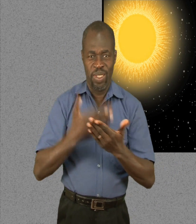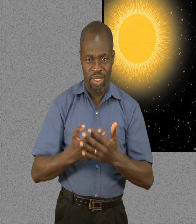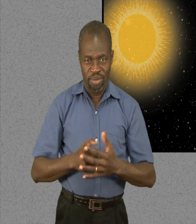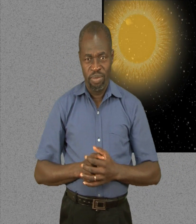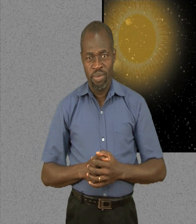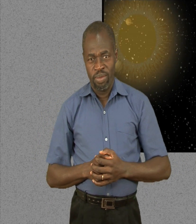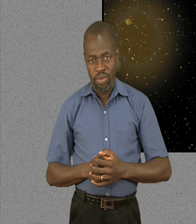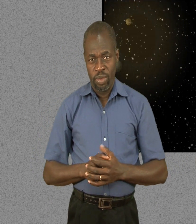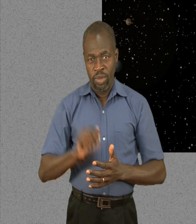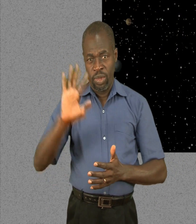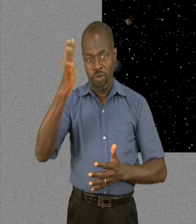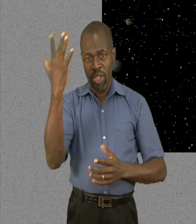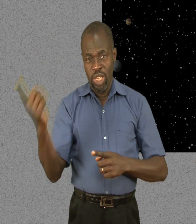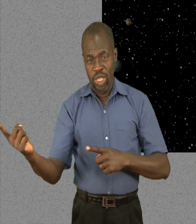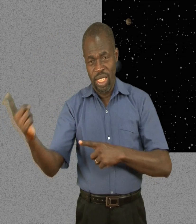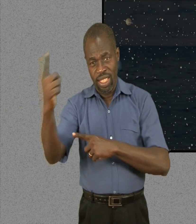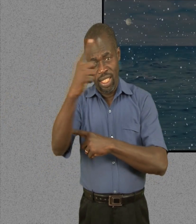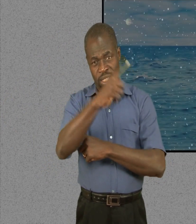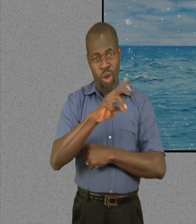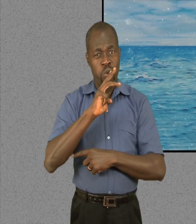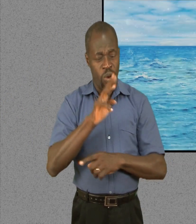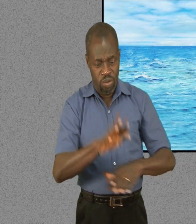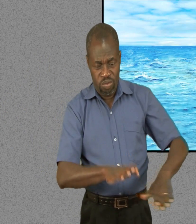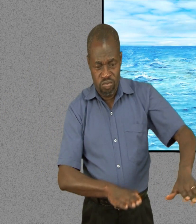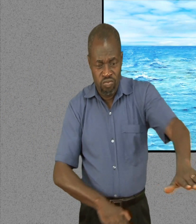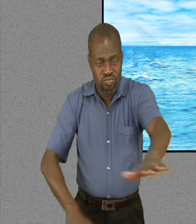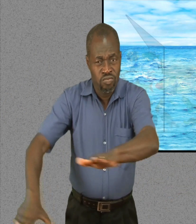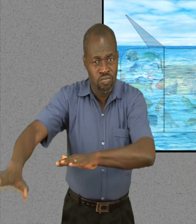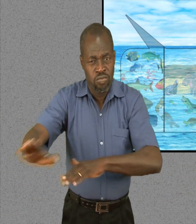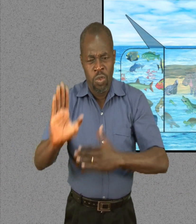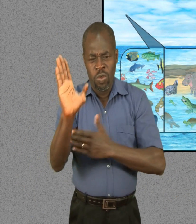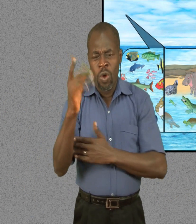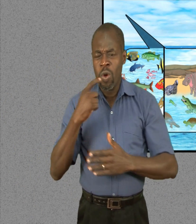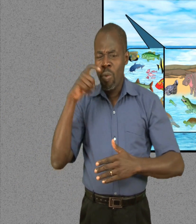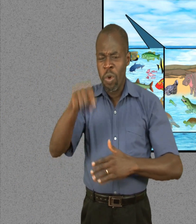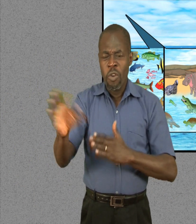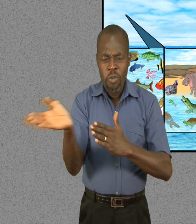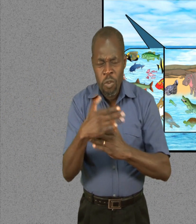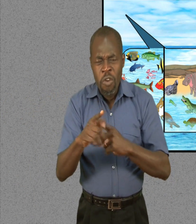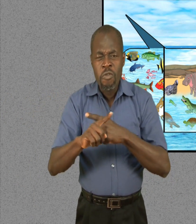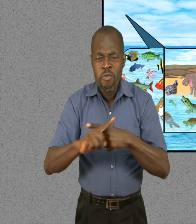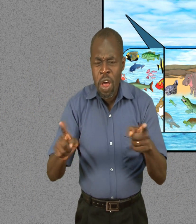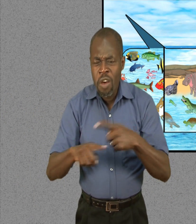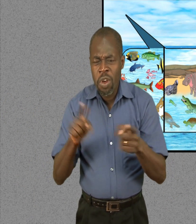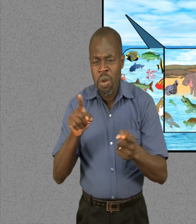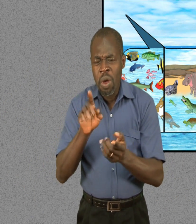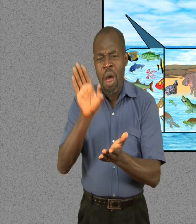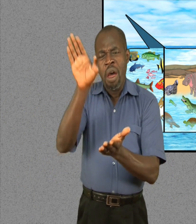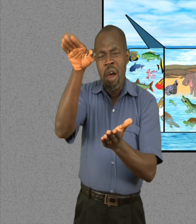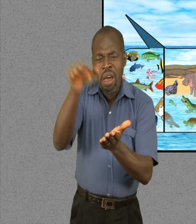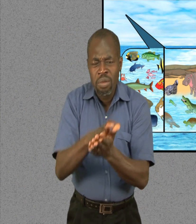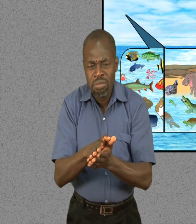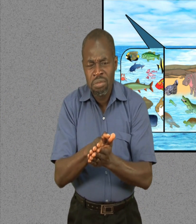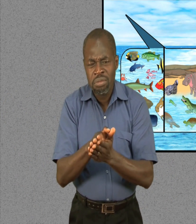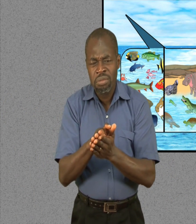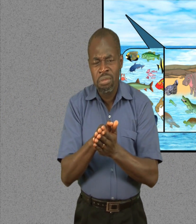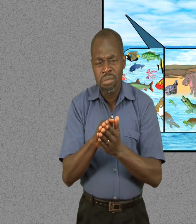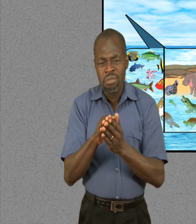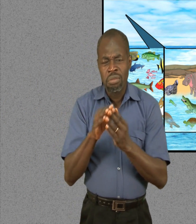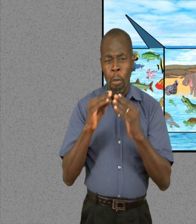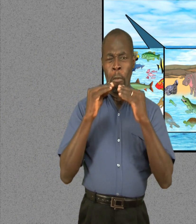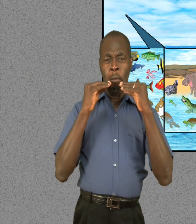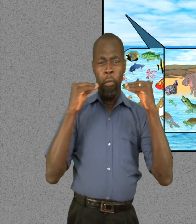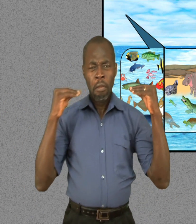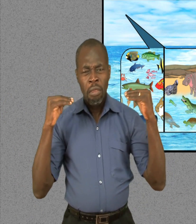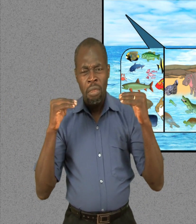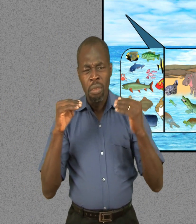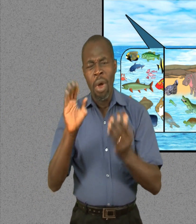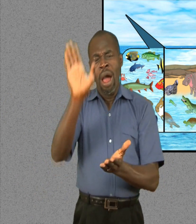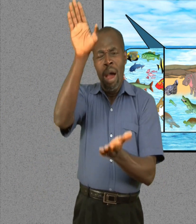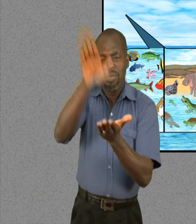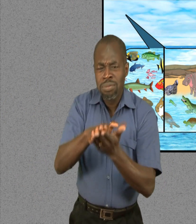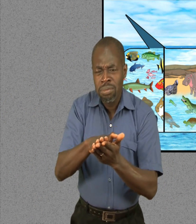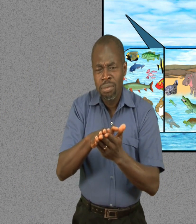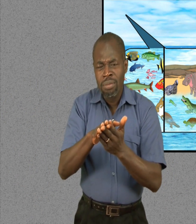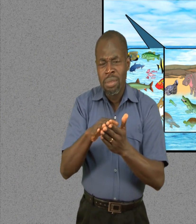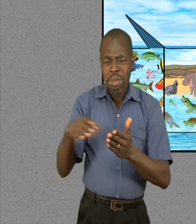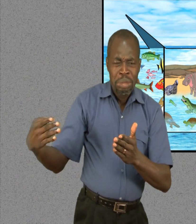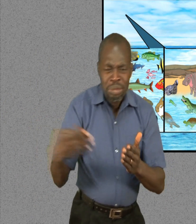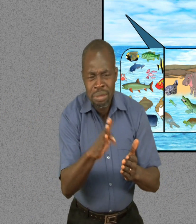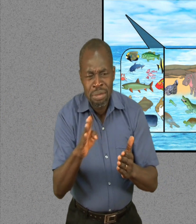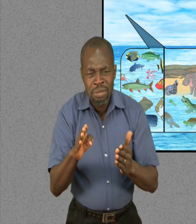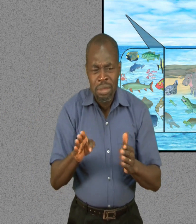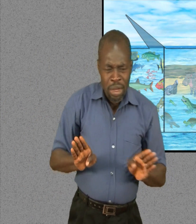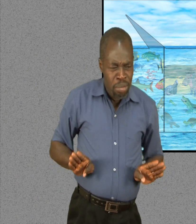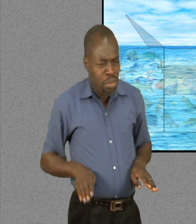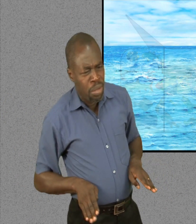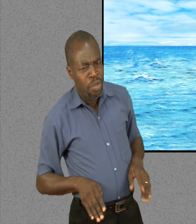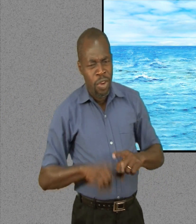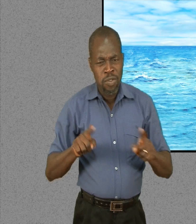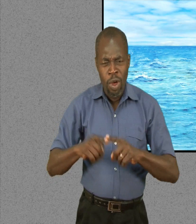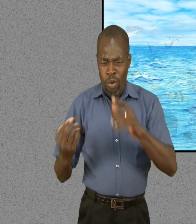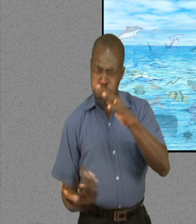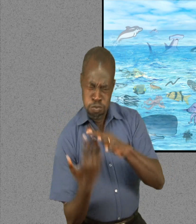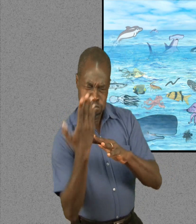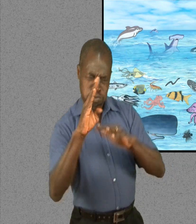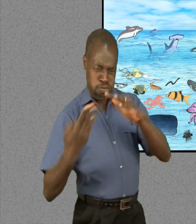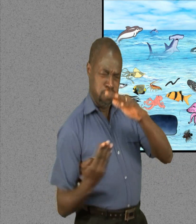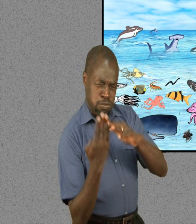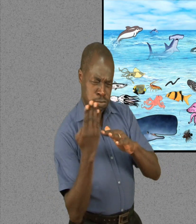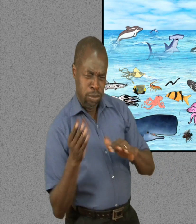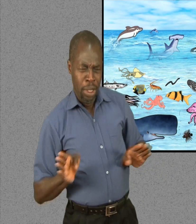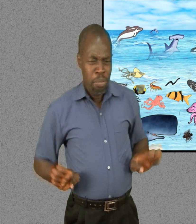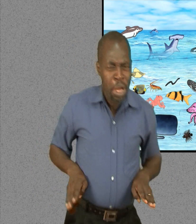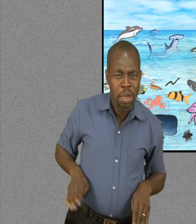And God said, “Let the waters teem with living creatures, and let birds fly above the earth in the open expanse of the sky.”